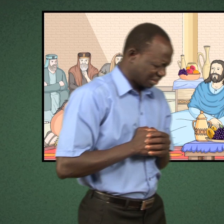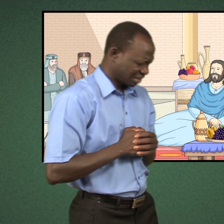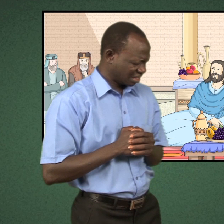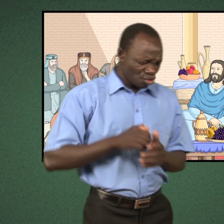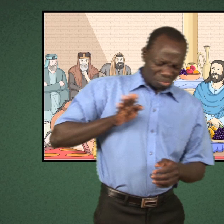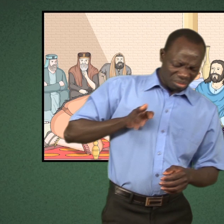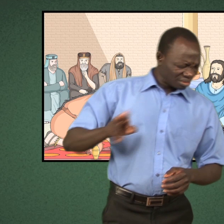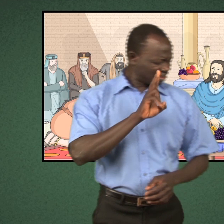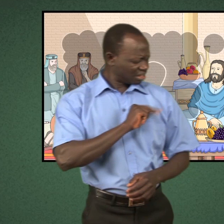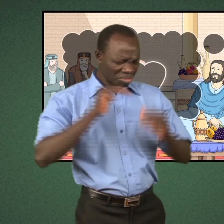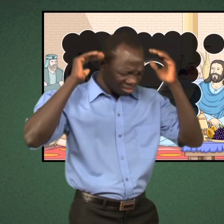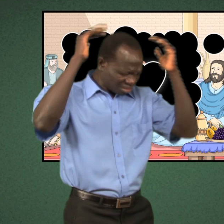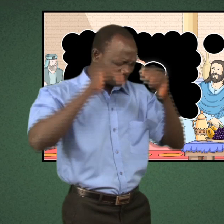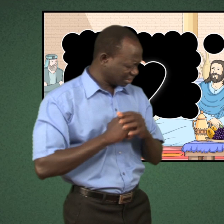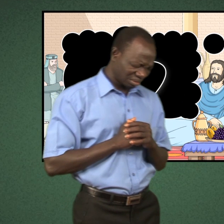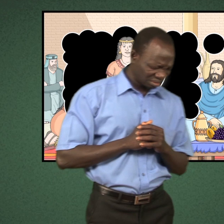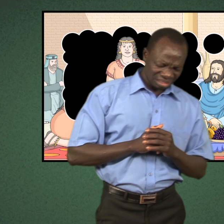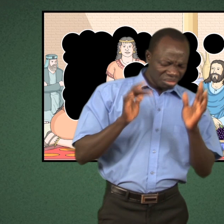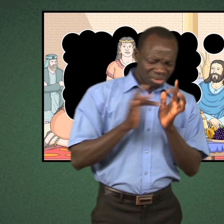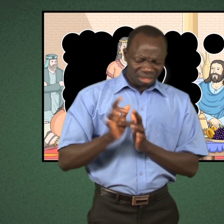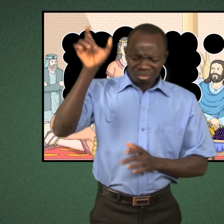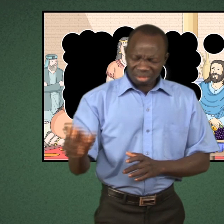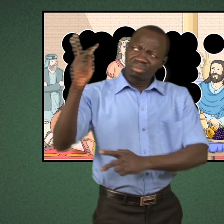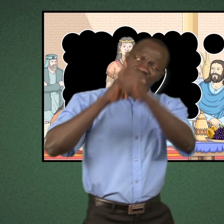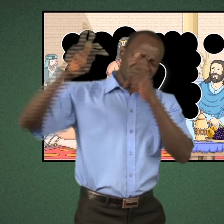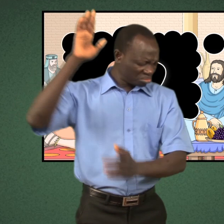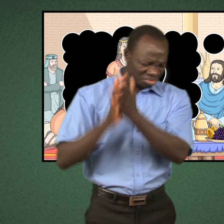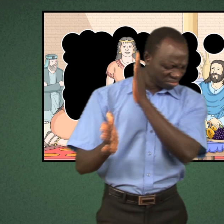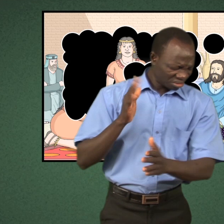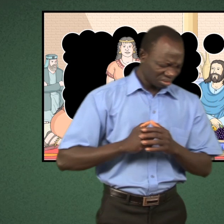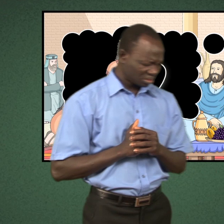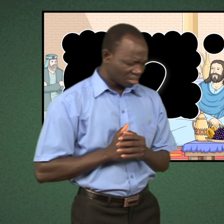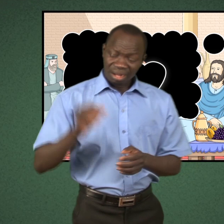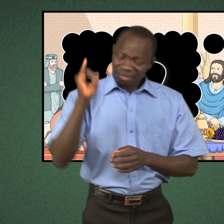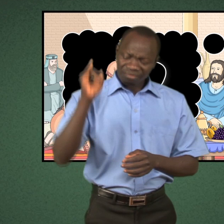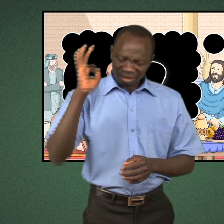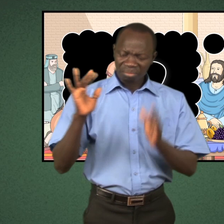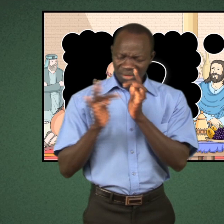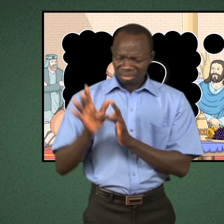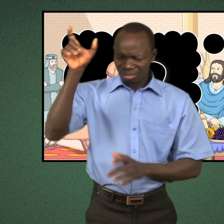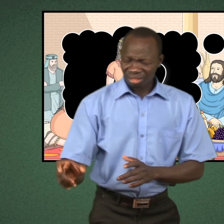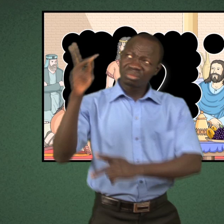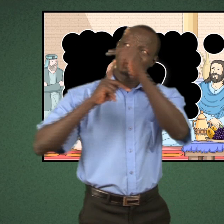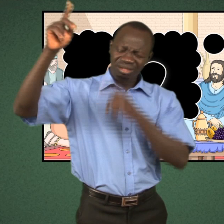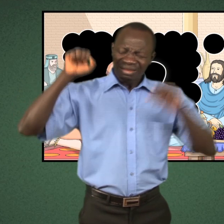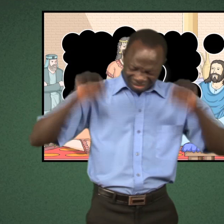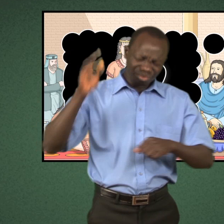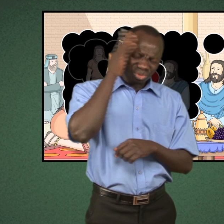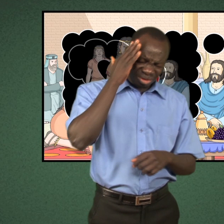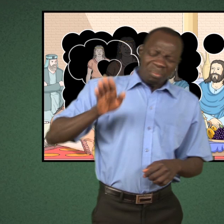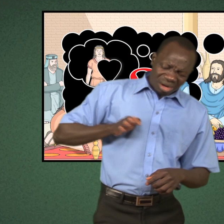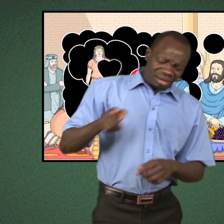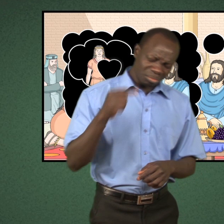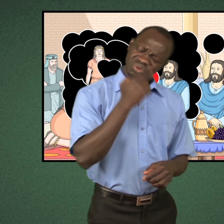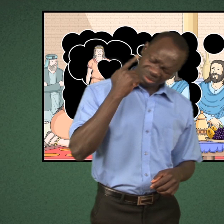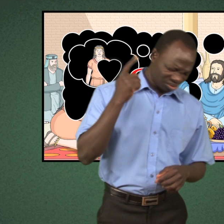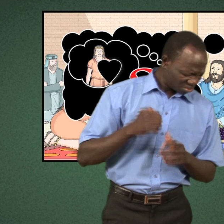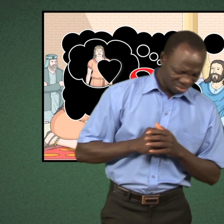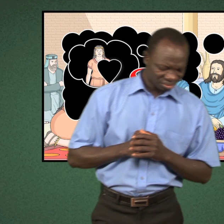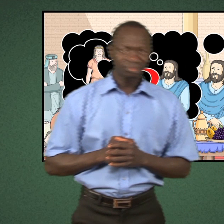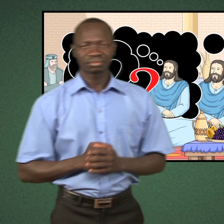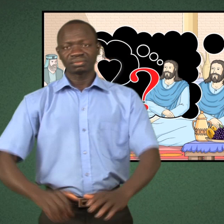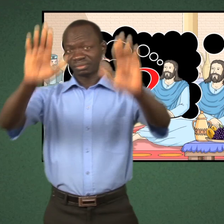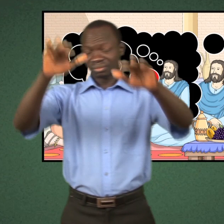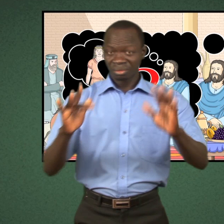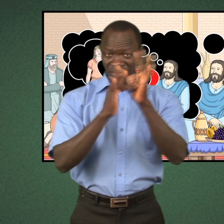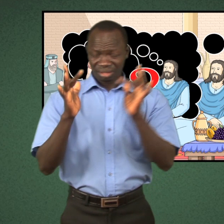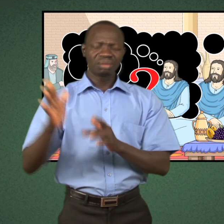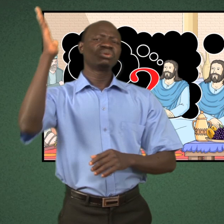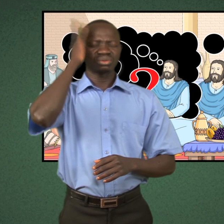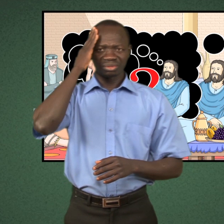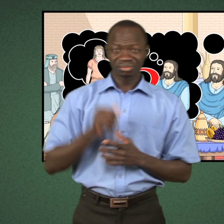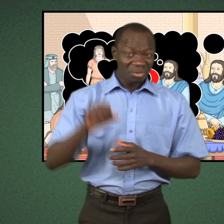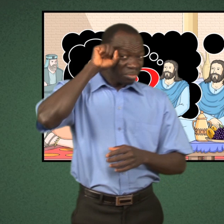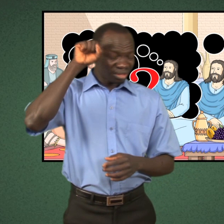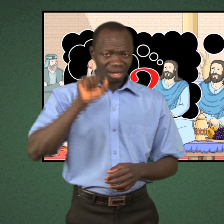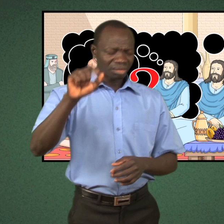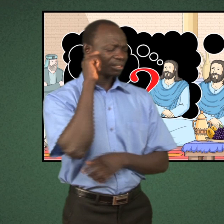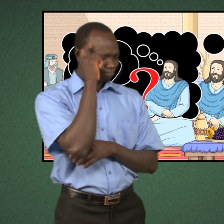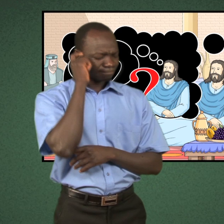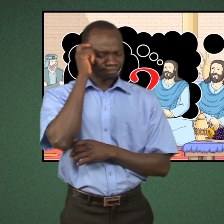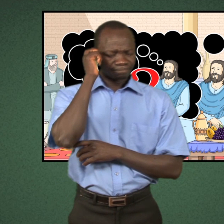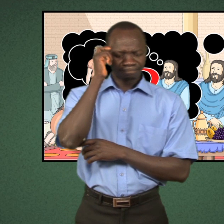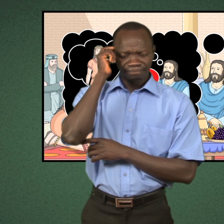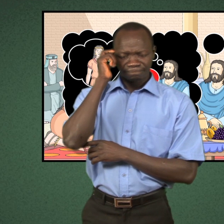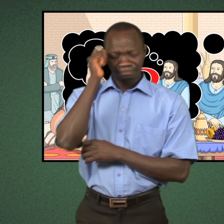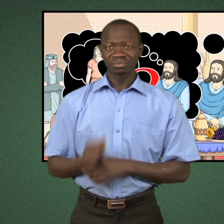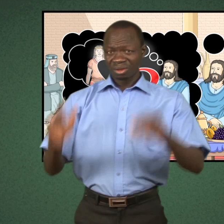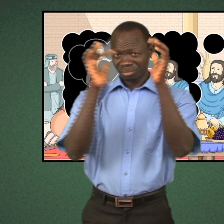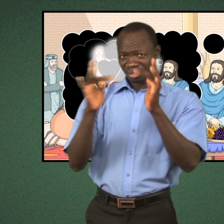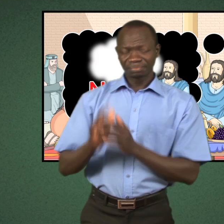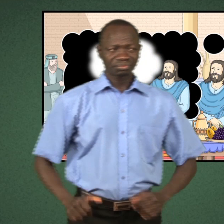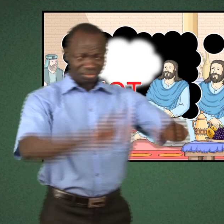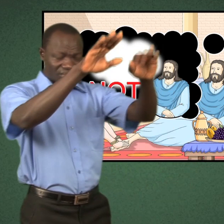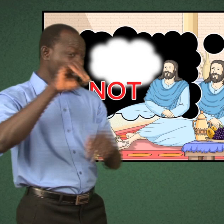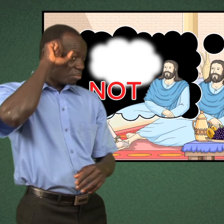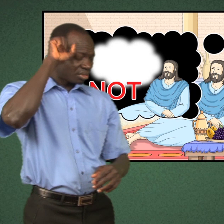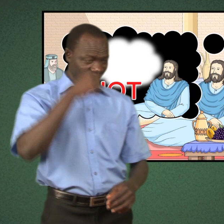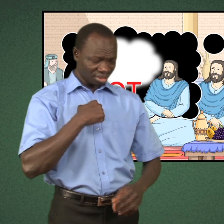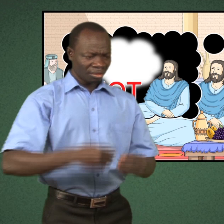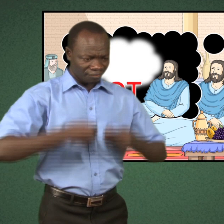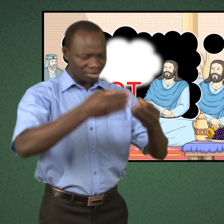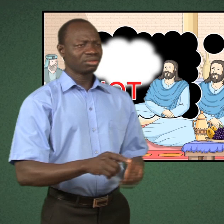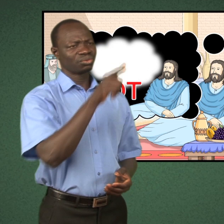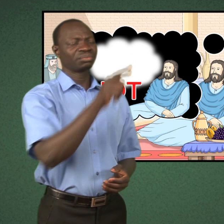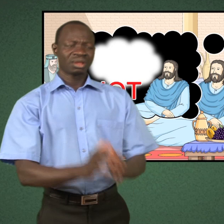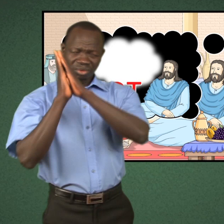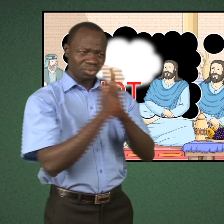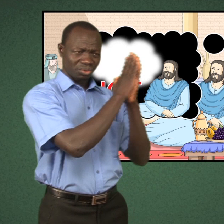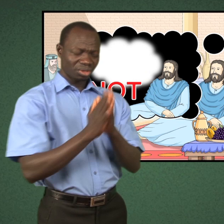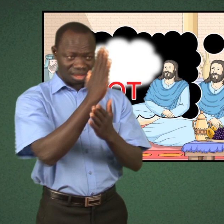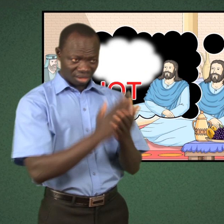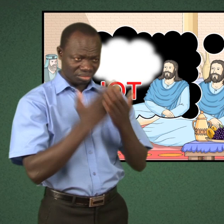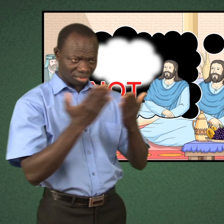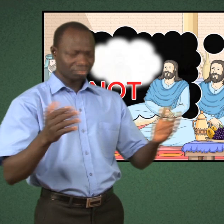When the Pharisee who had invited Jesus saw this, he said to himself, “If this man were a prophet, He would know who this is and what kind of woman is touching Him—for she is a sinner!”